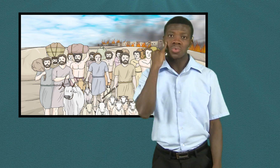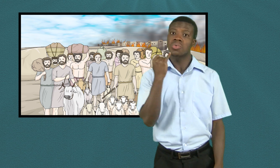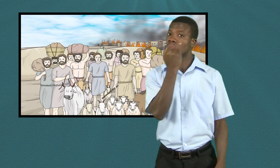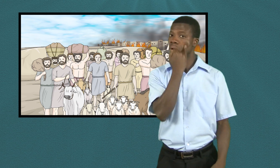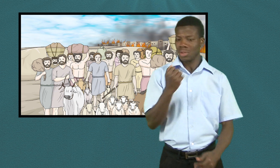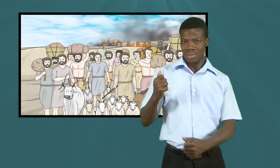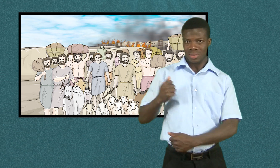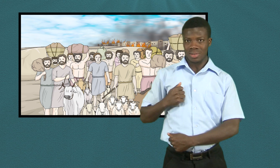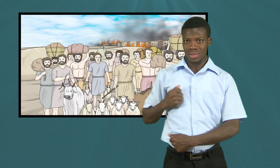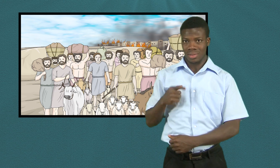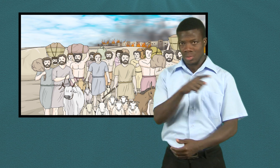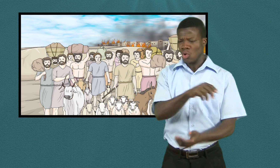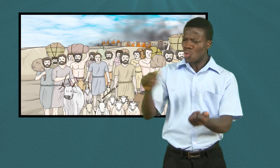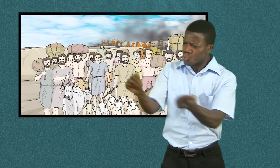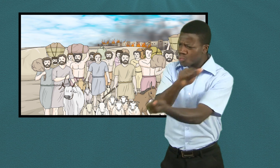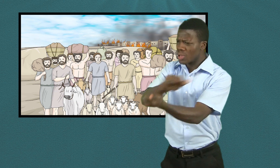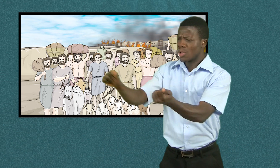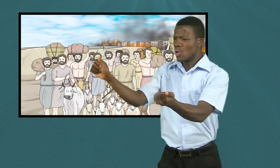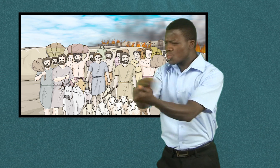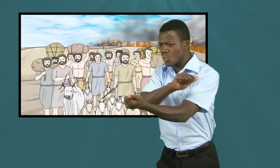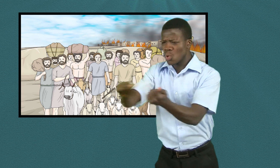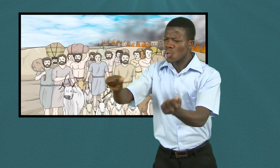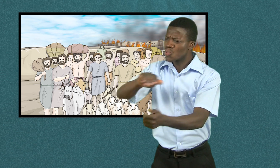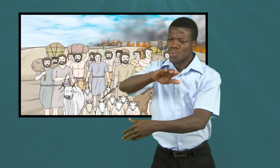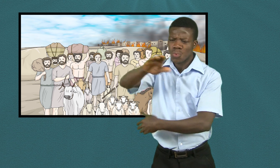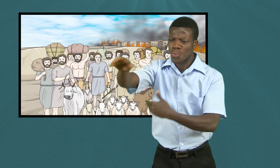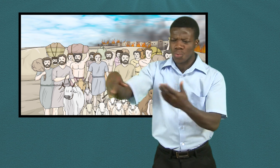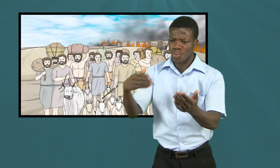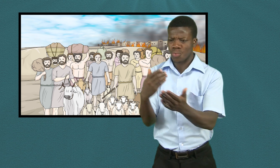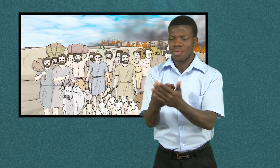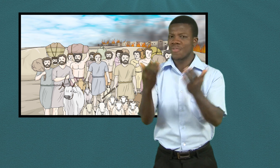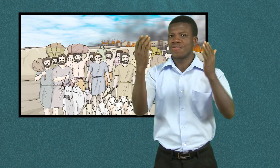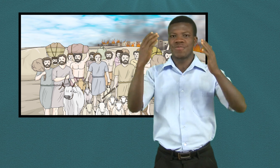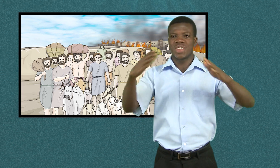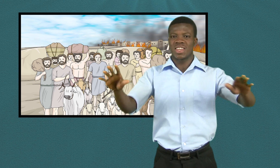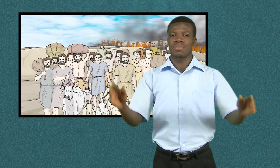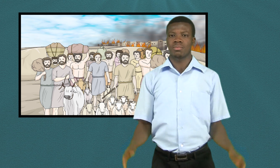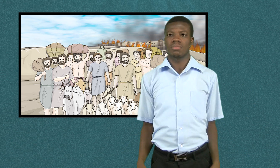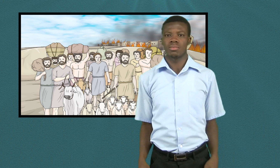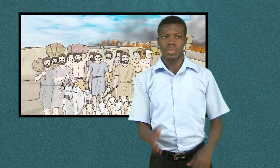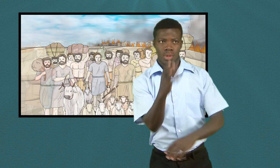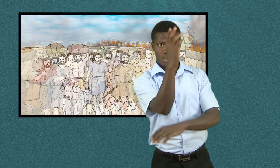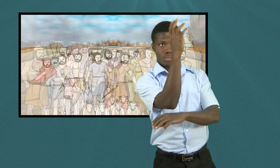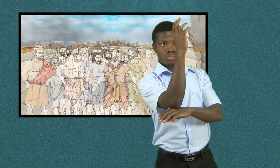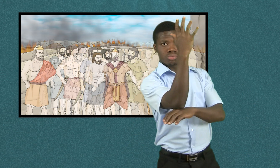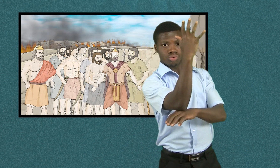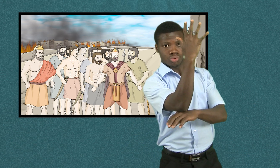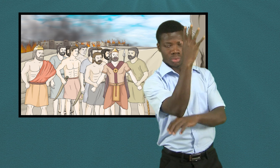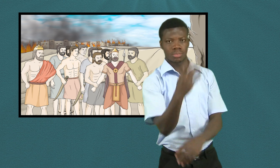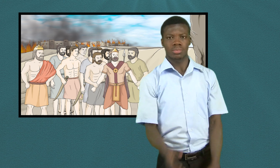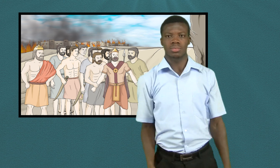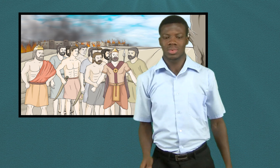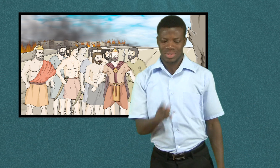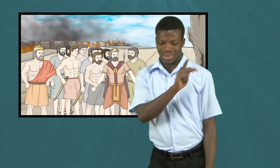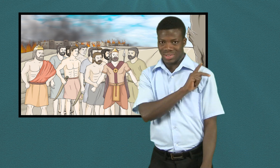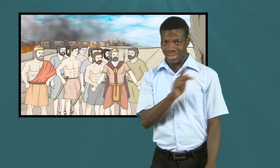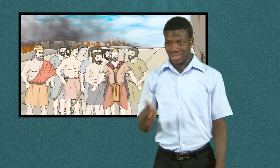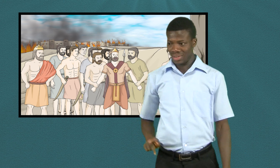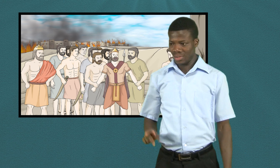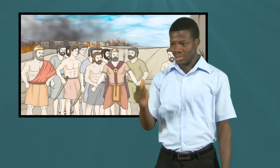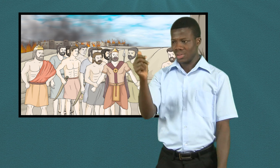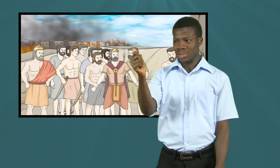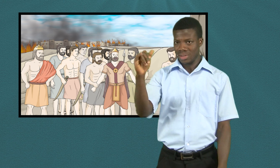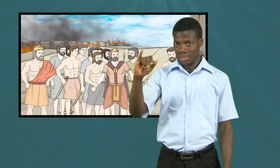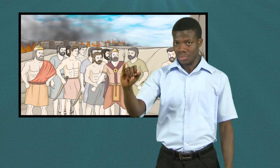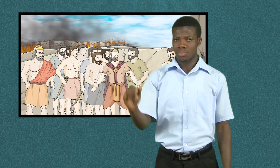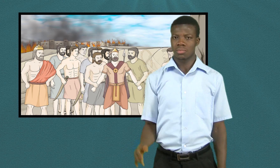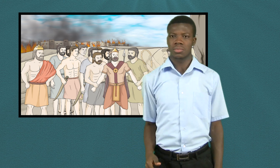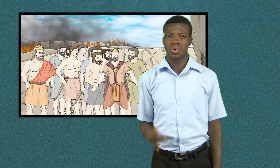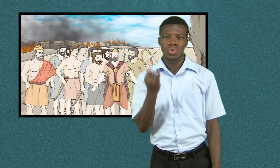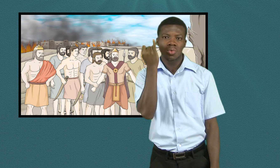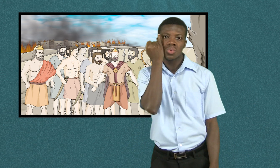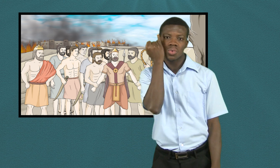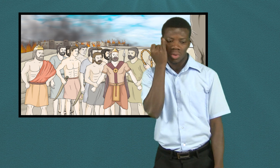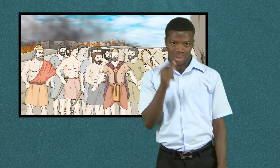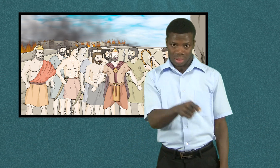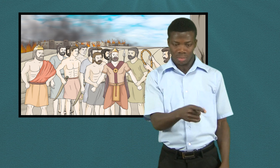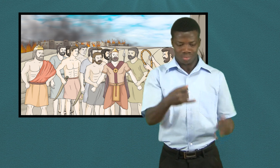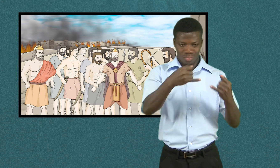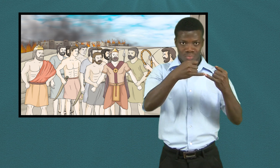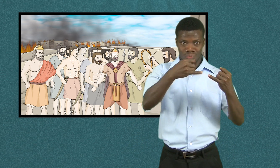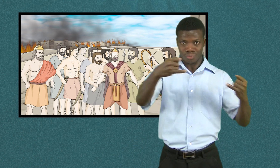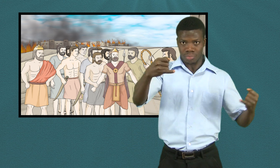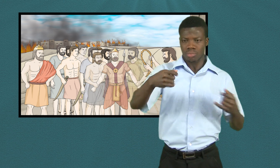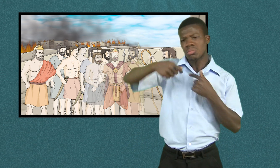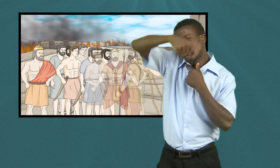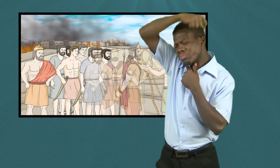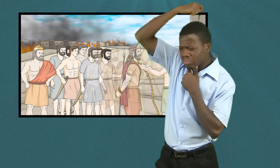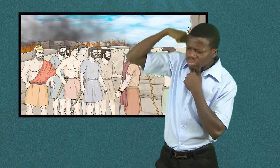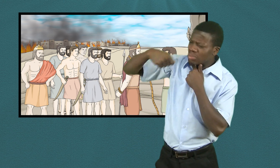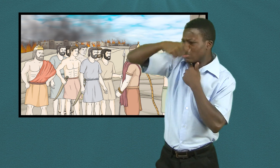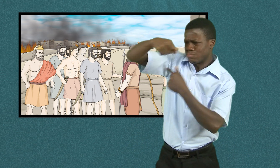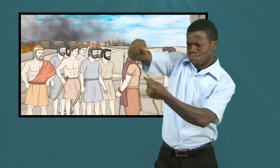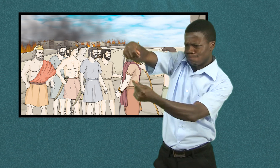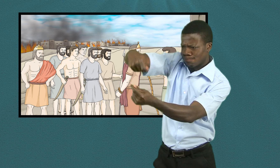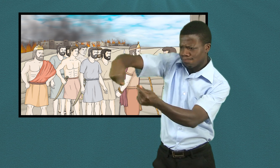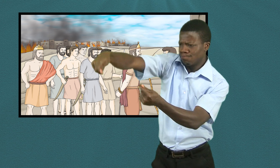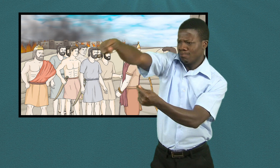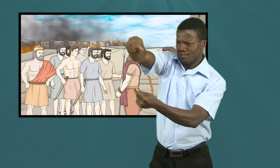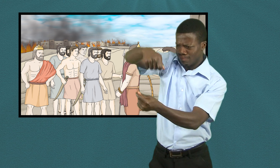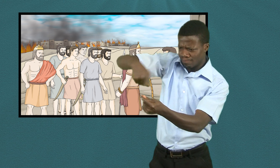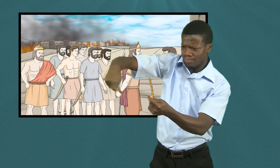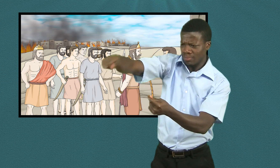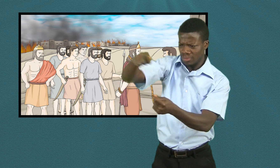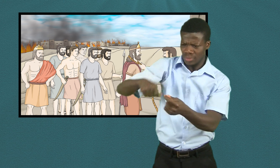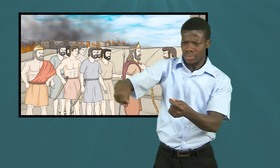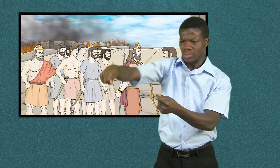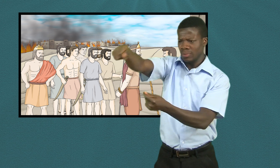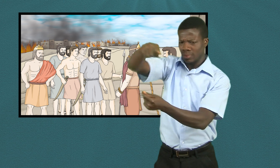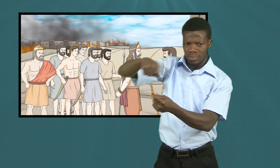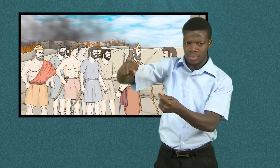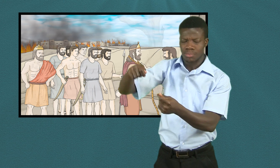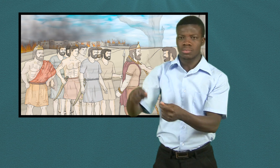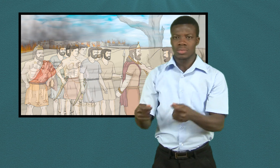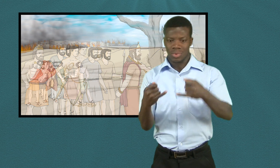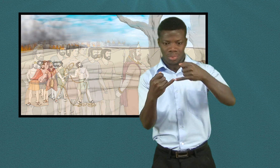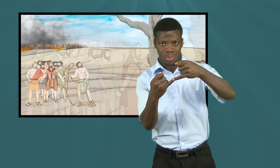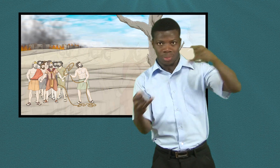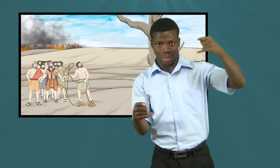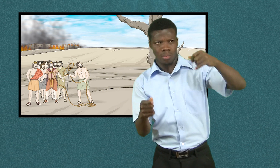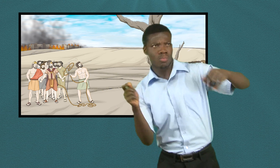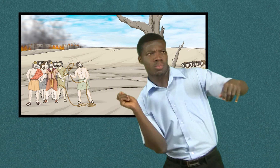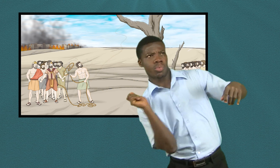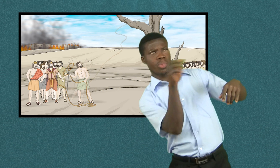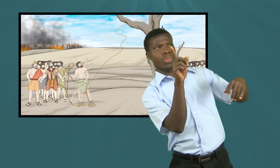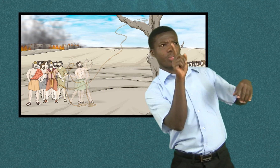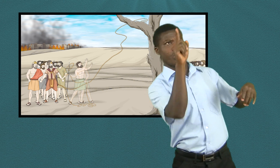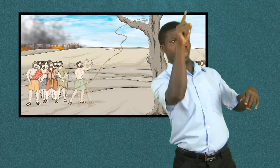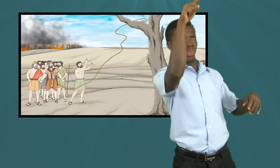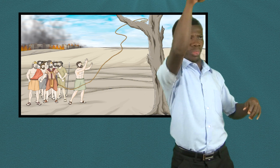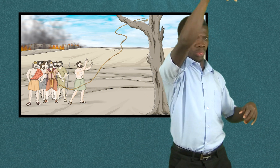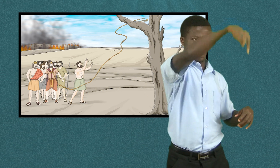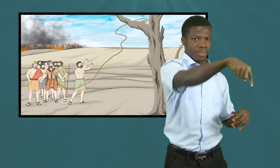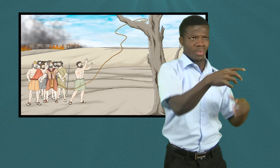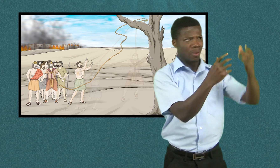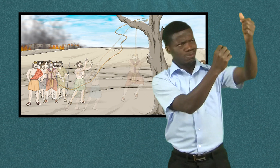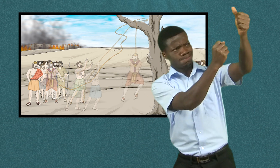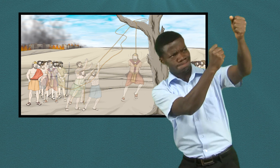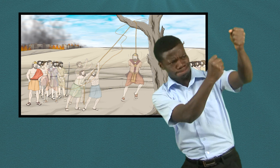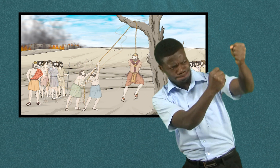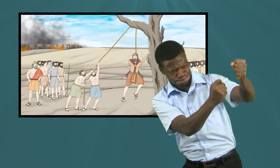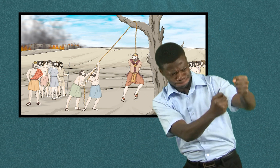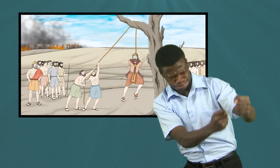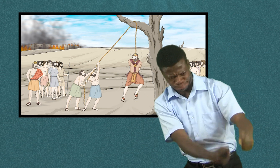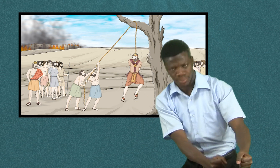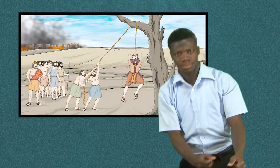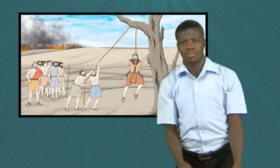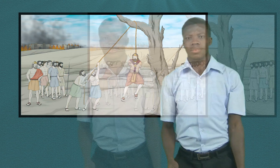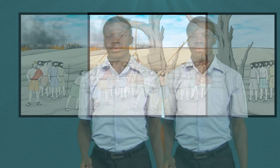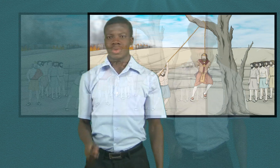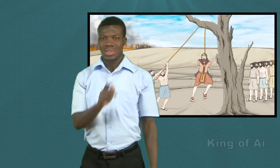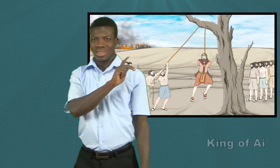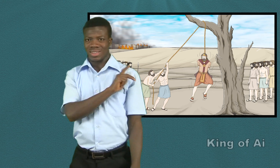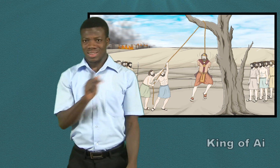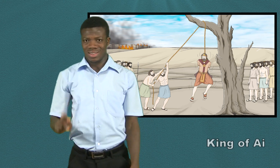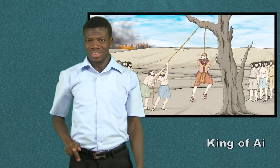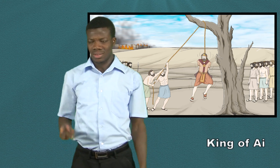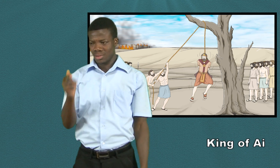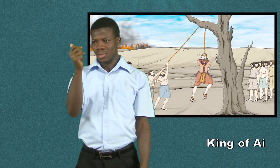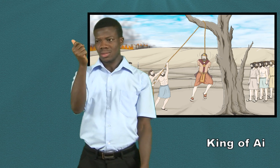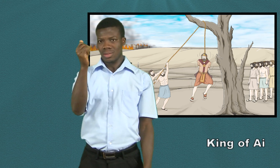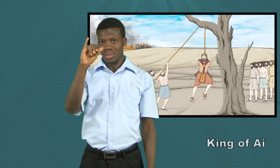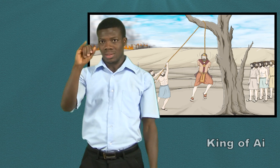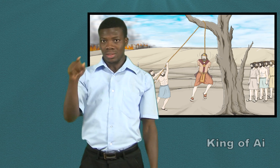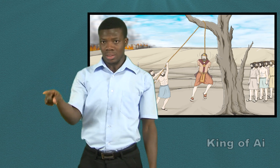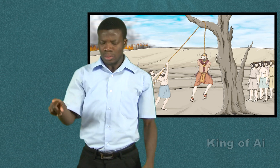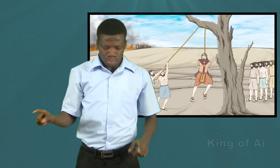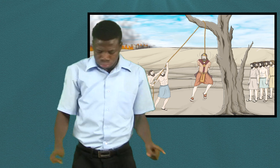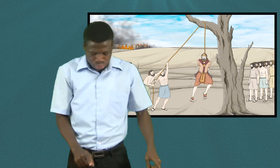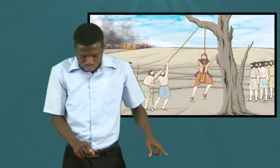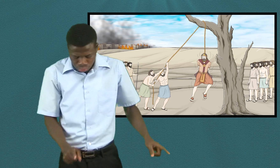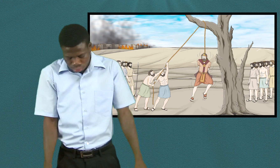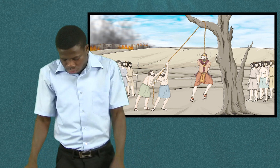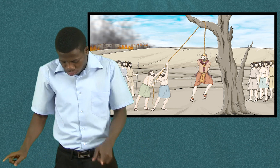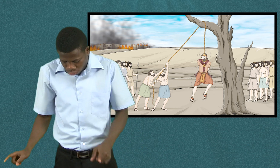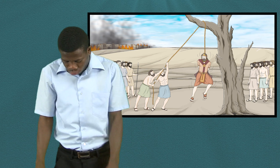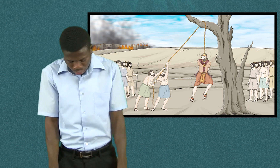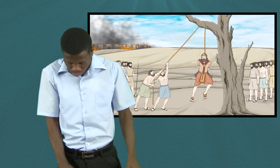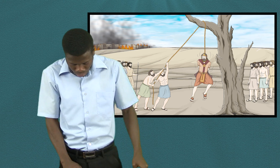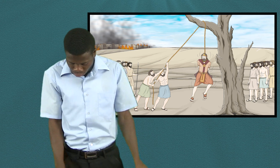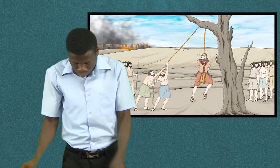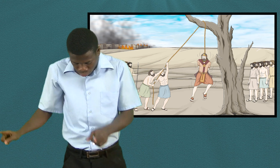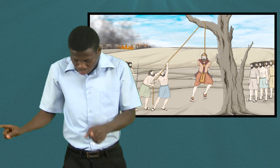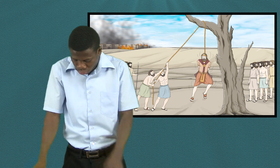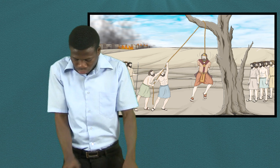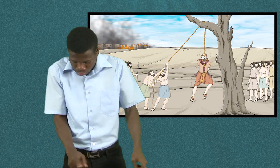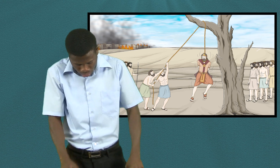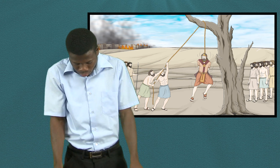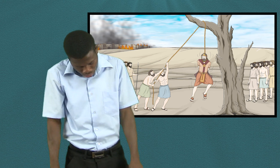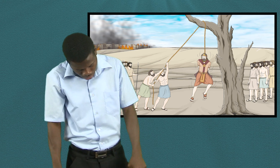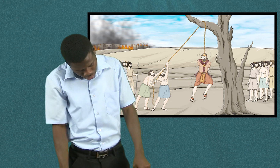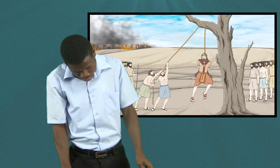So Joshua burned Ai and made it a permanent heap of ruins, a desolation to this day.